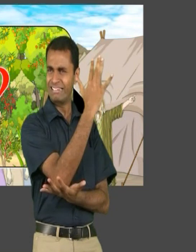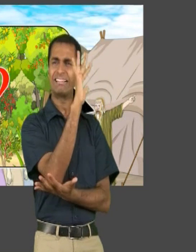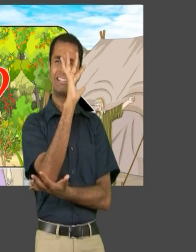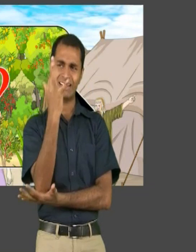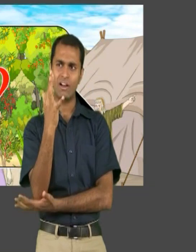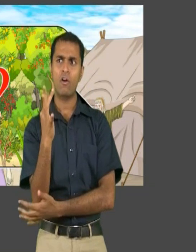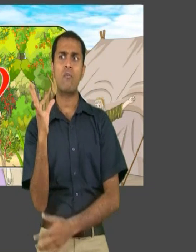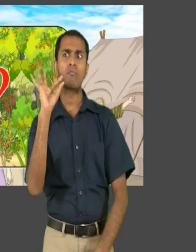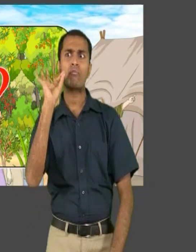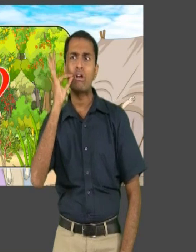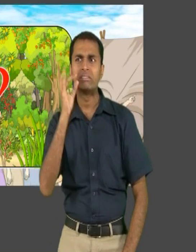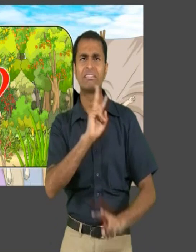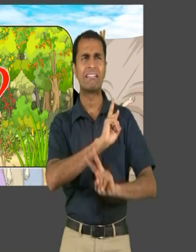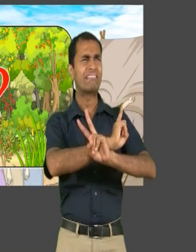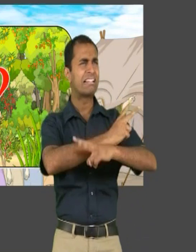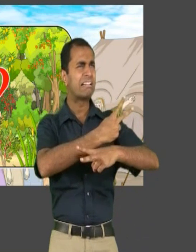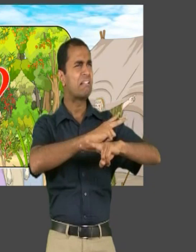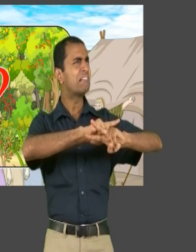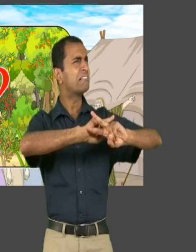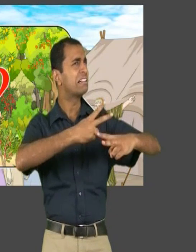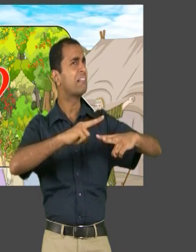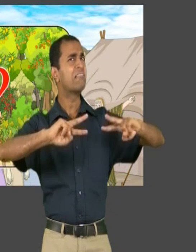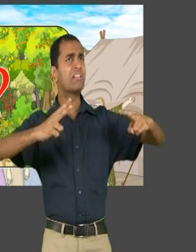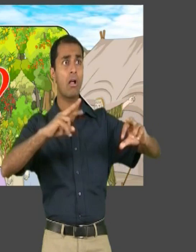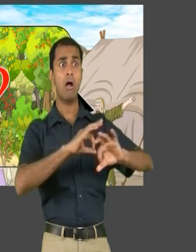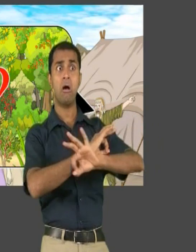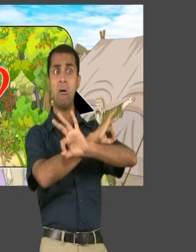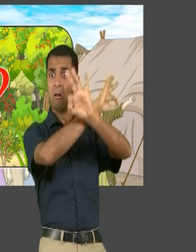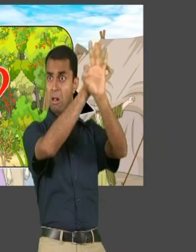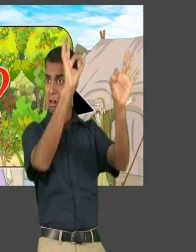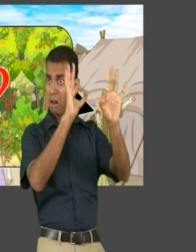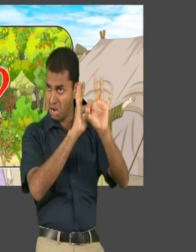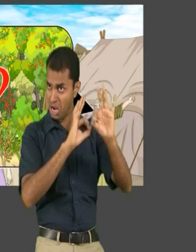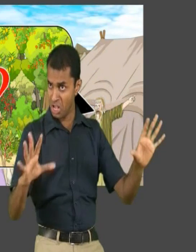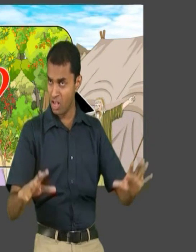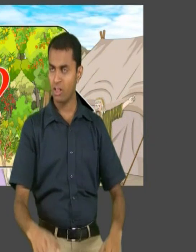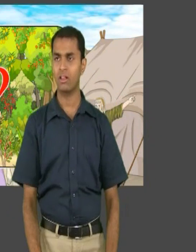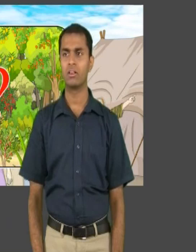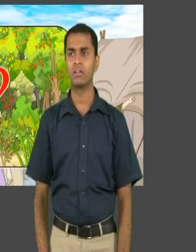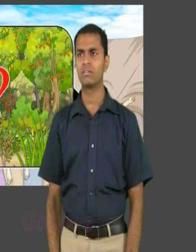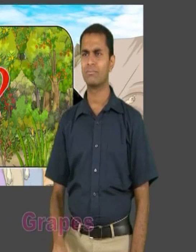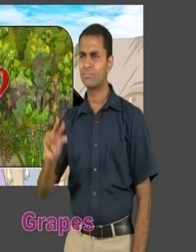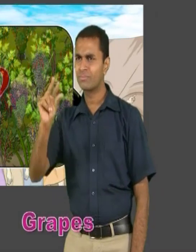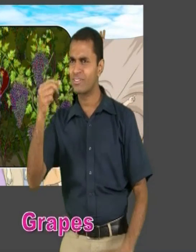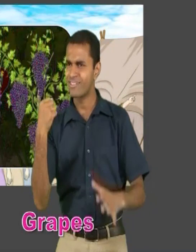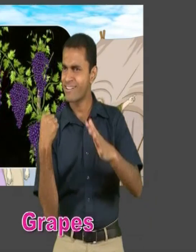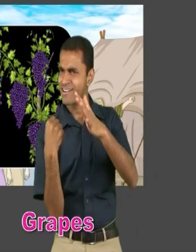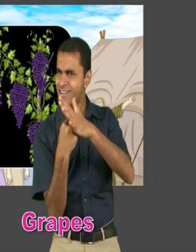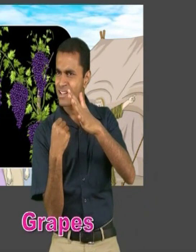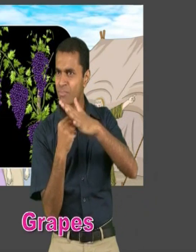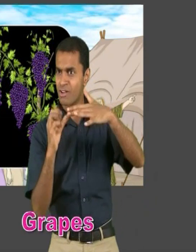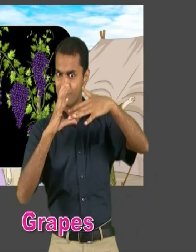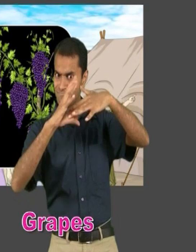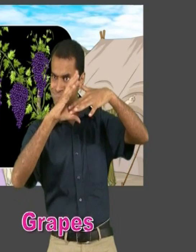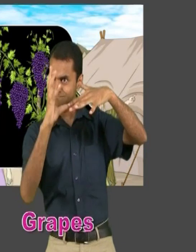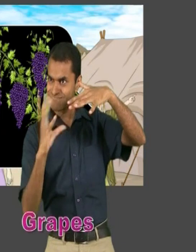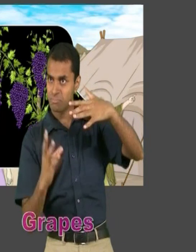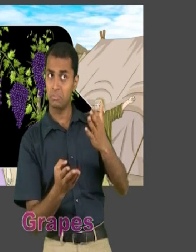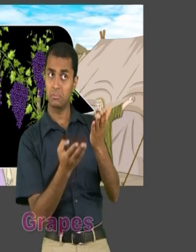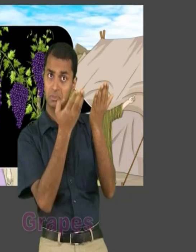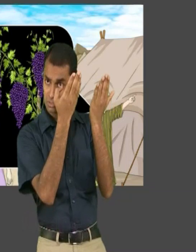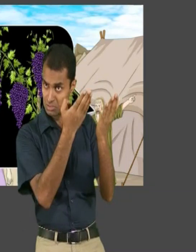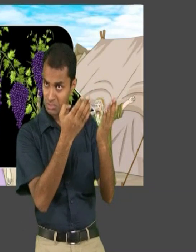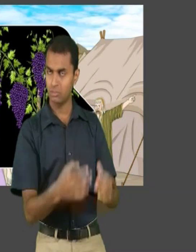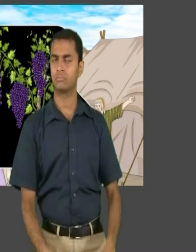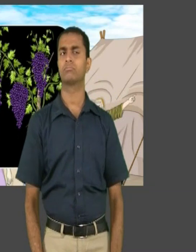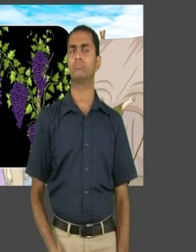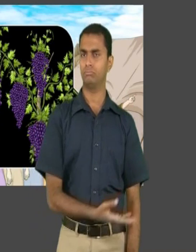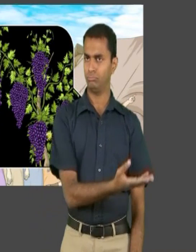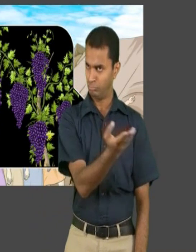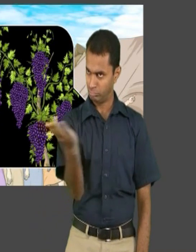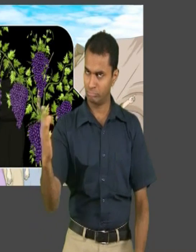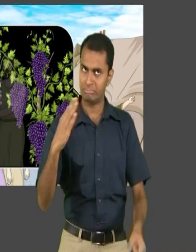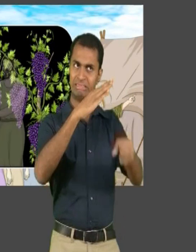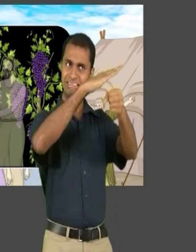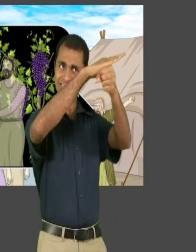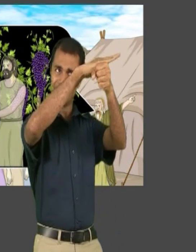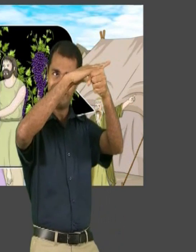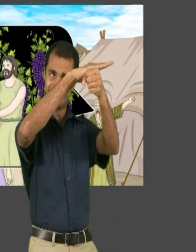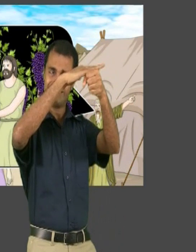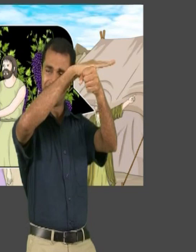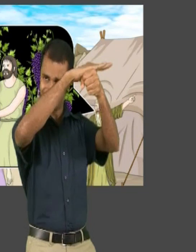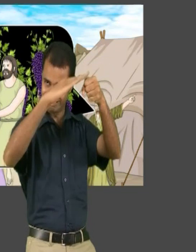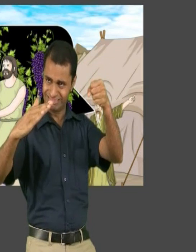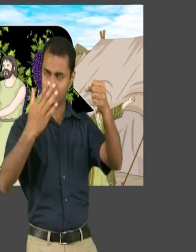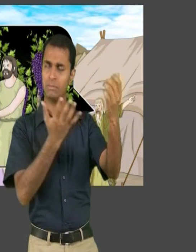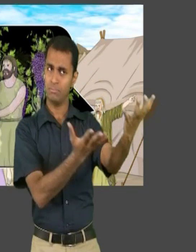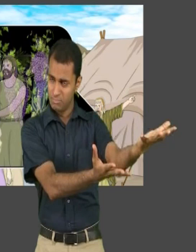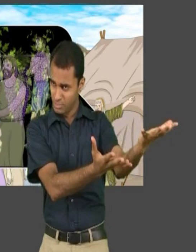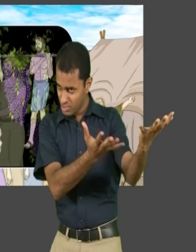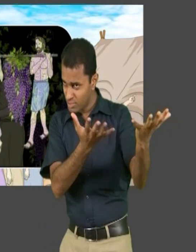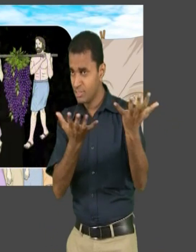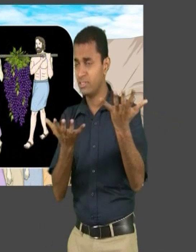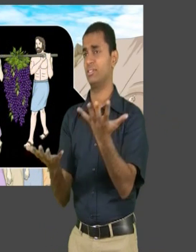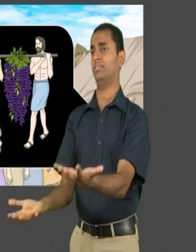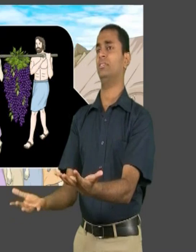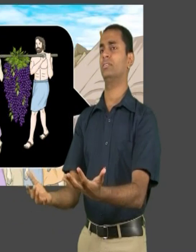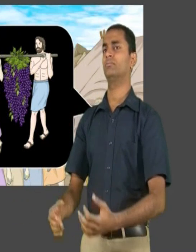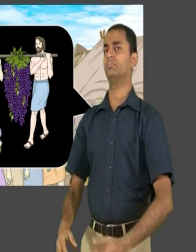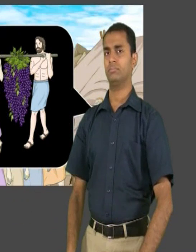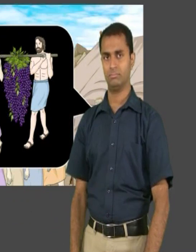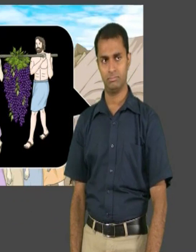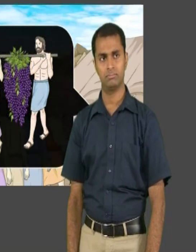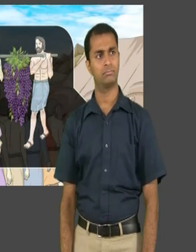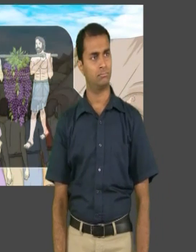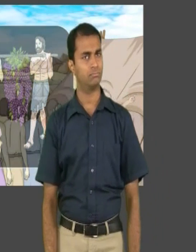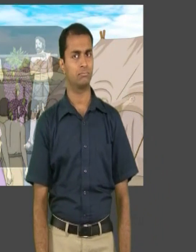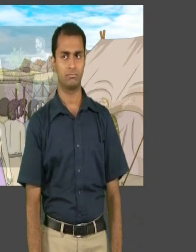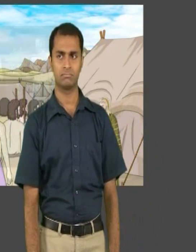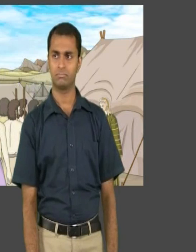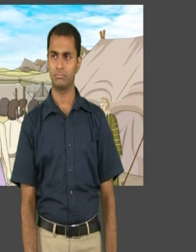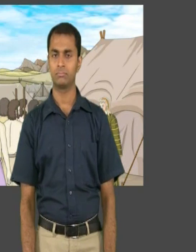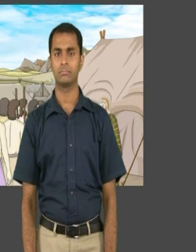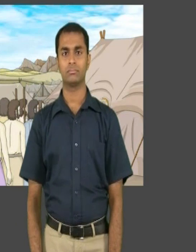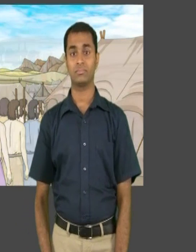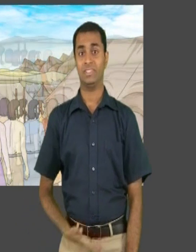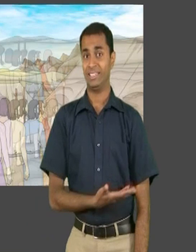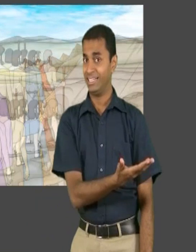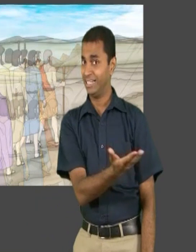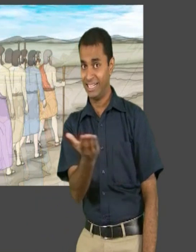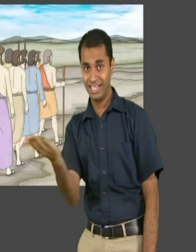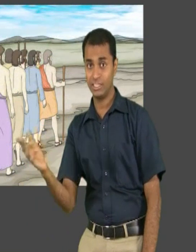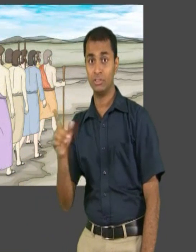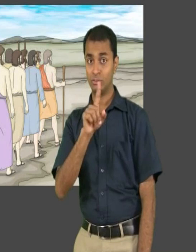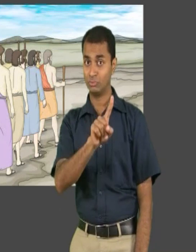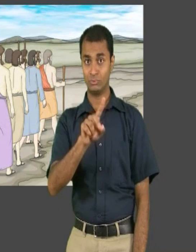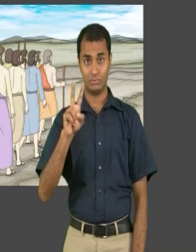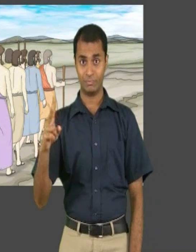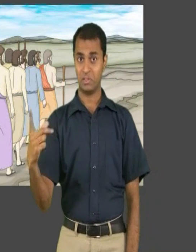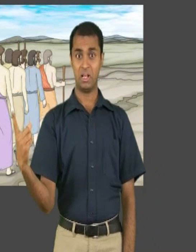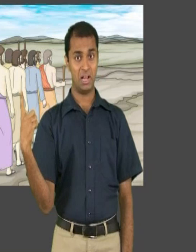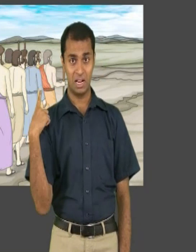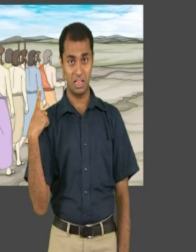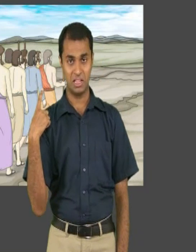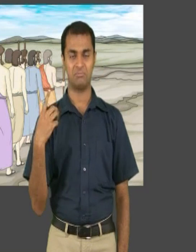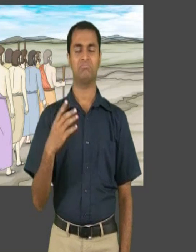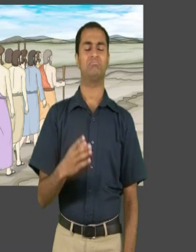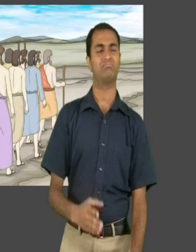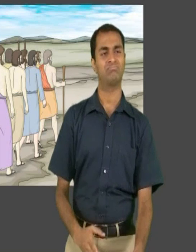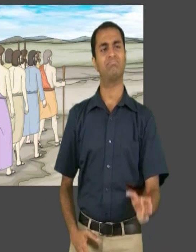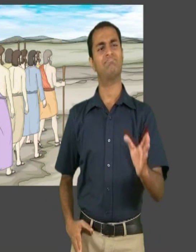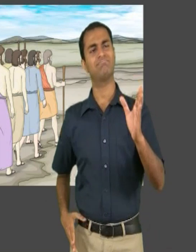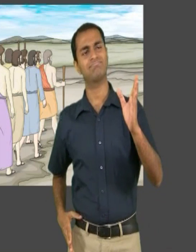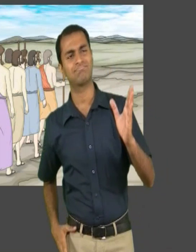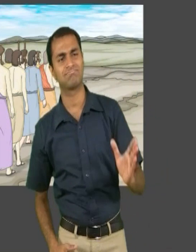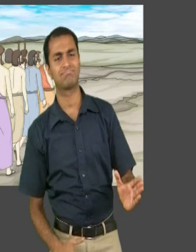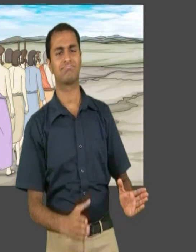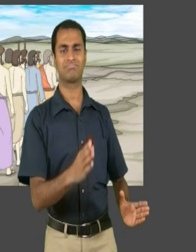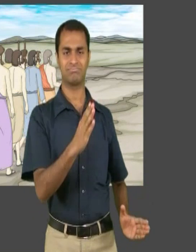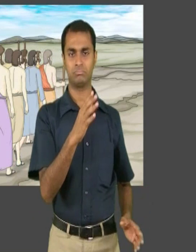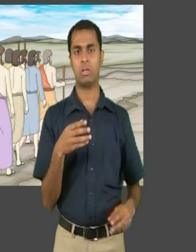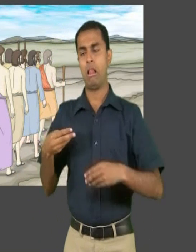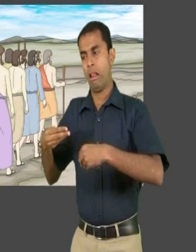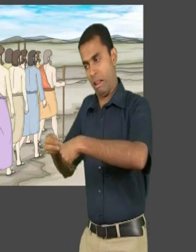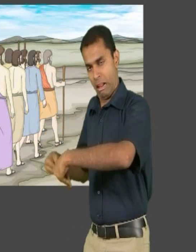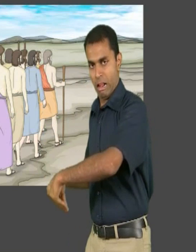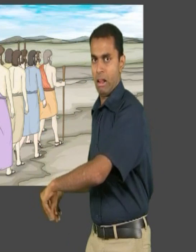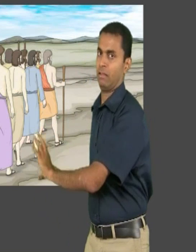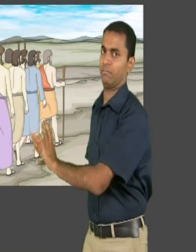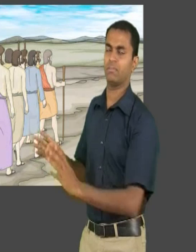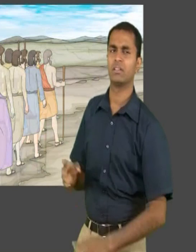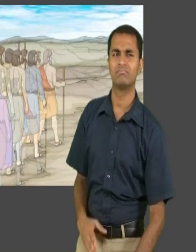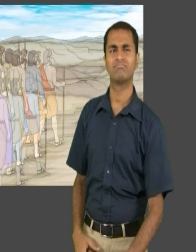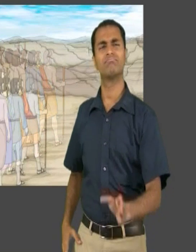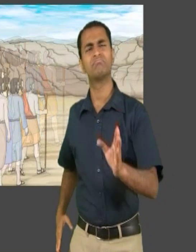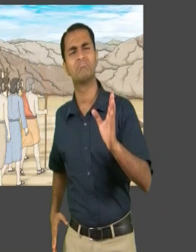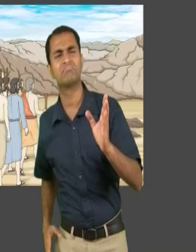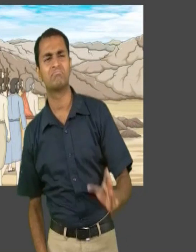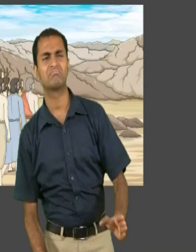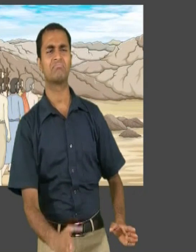Be courageous, and bring back some of the fruit of the land.”